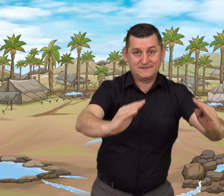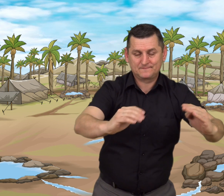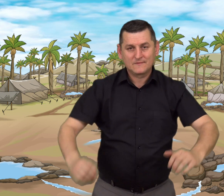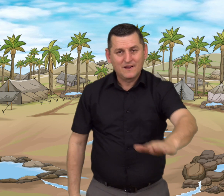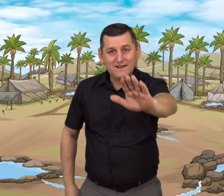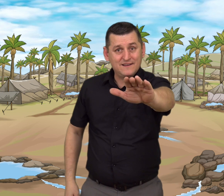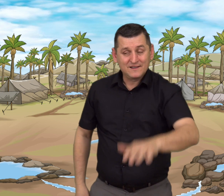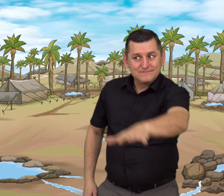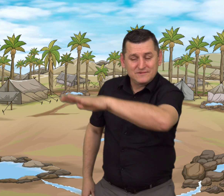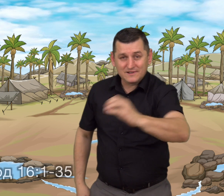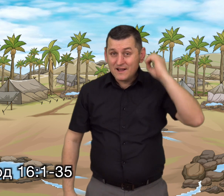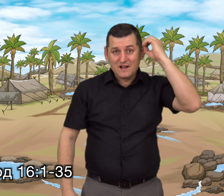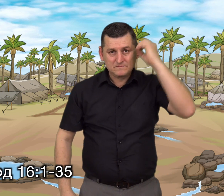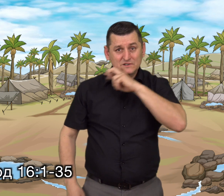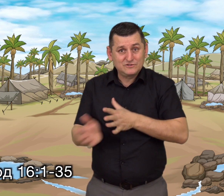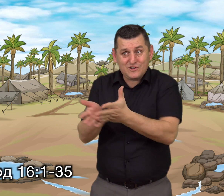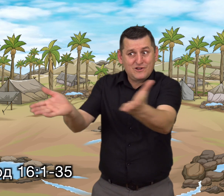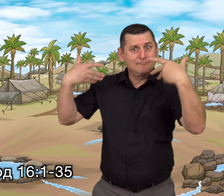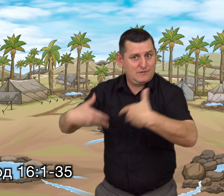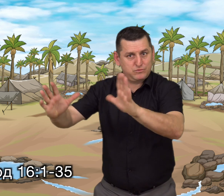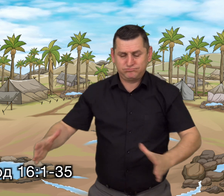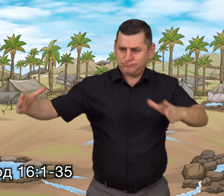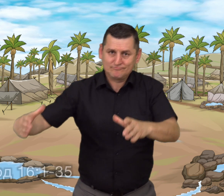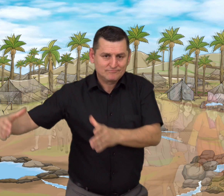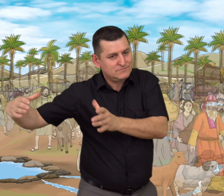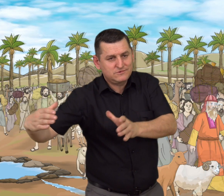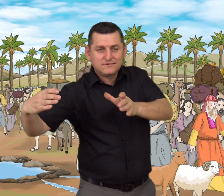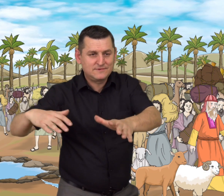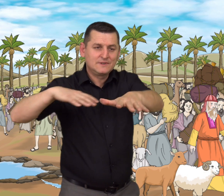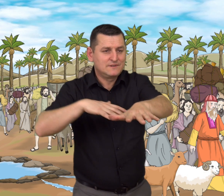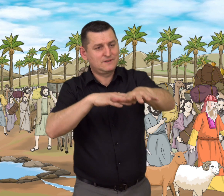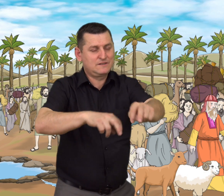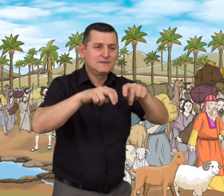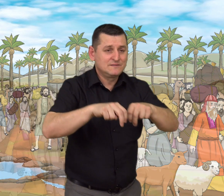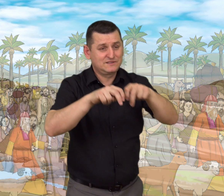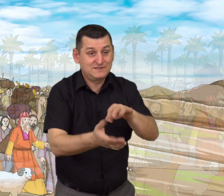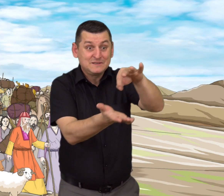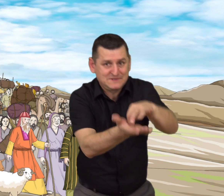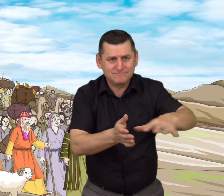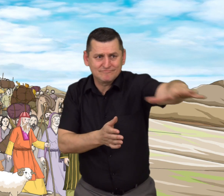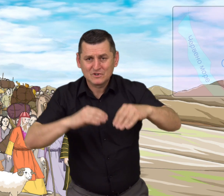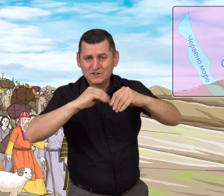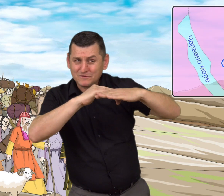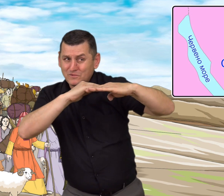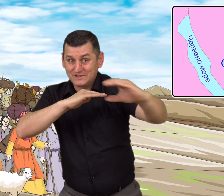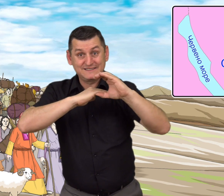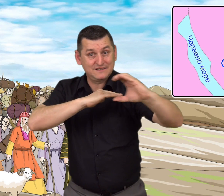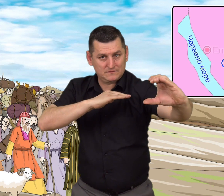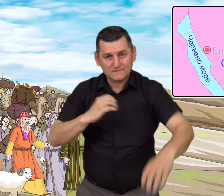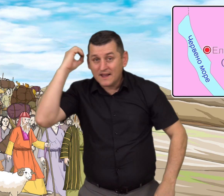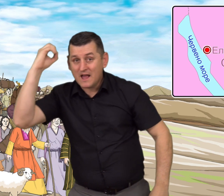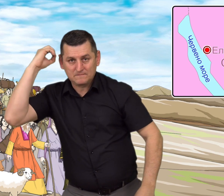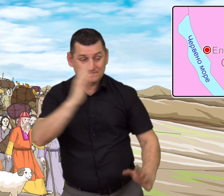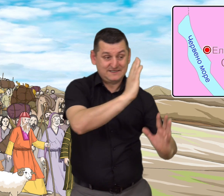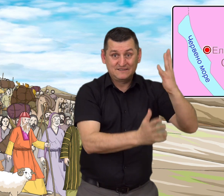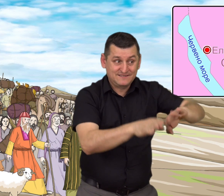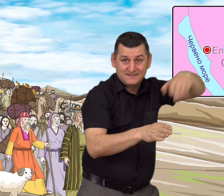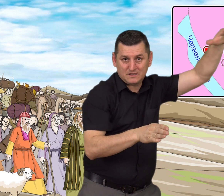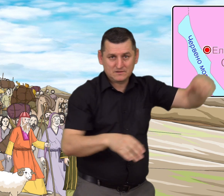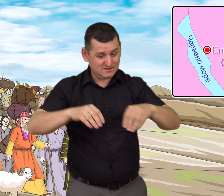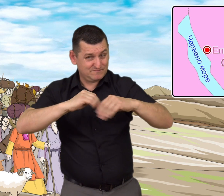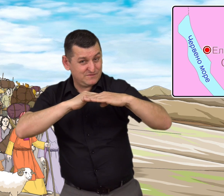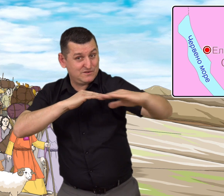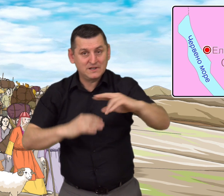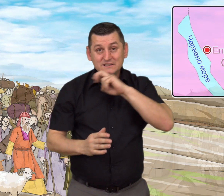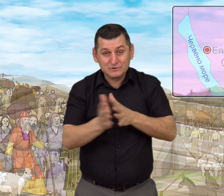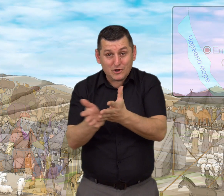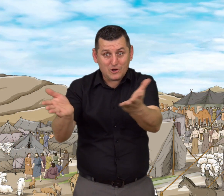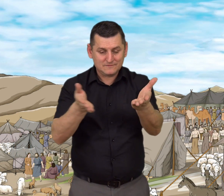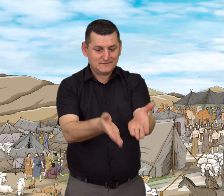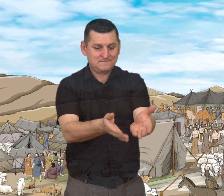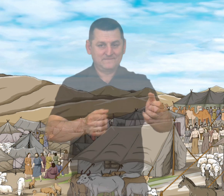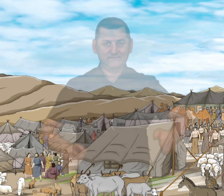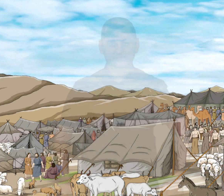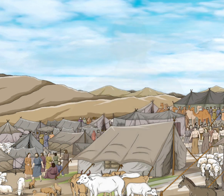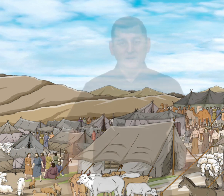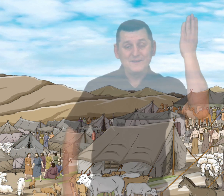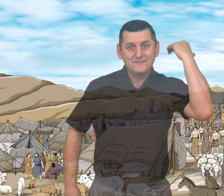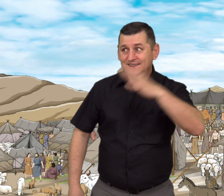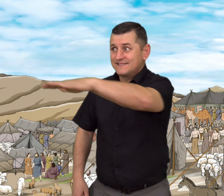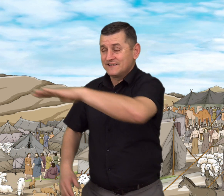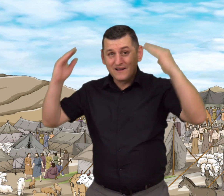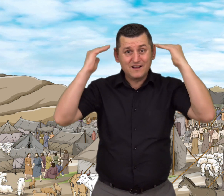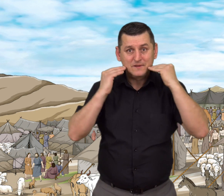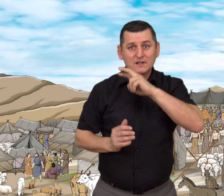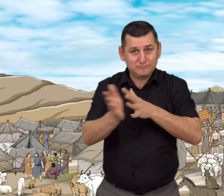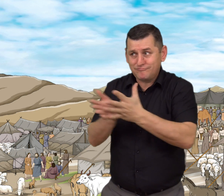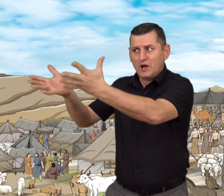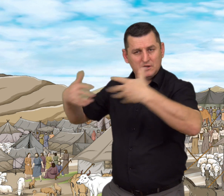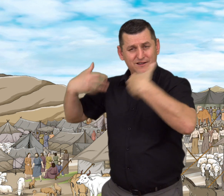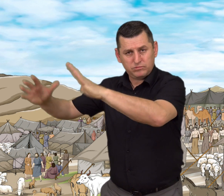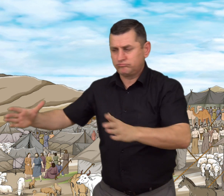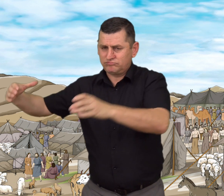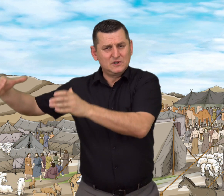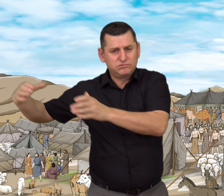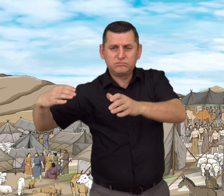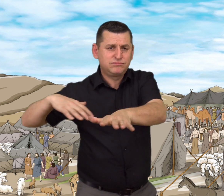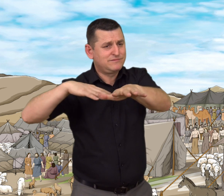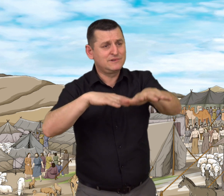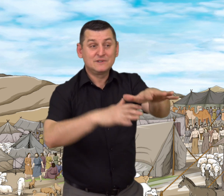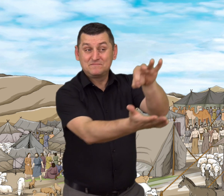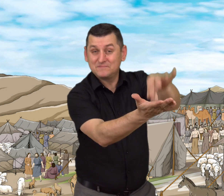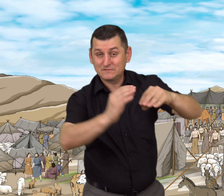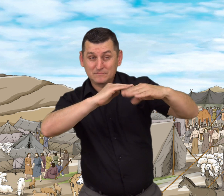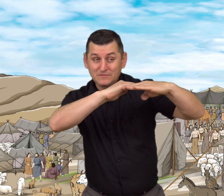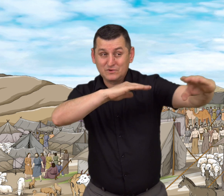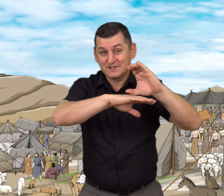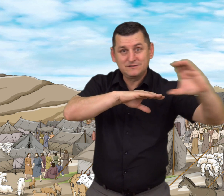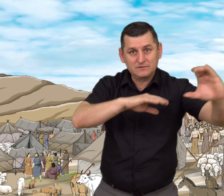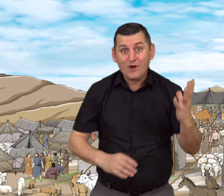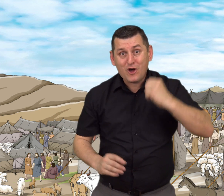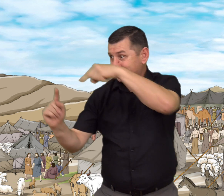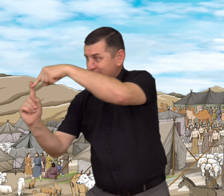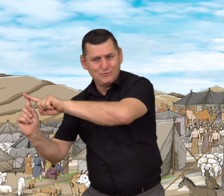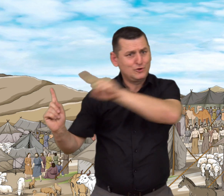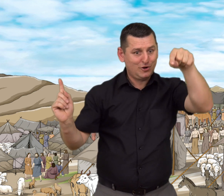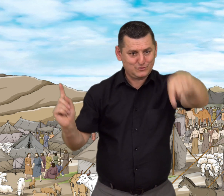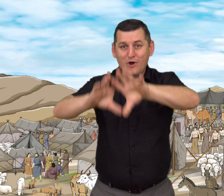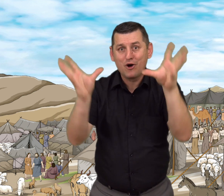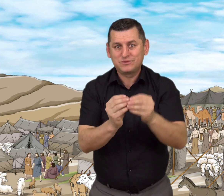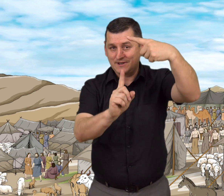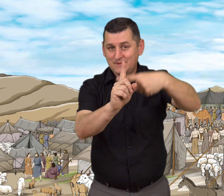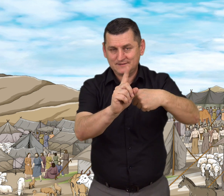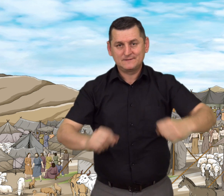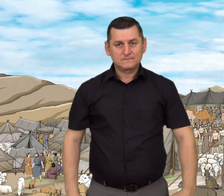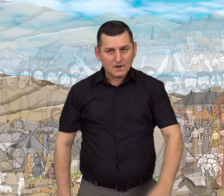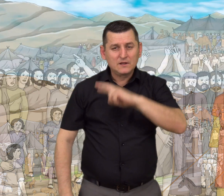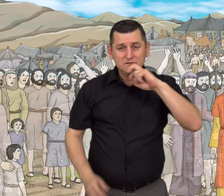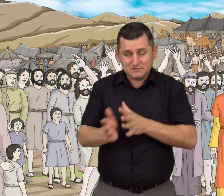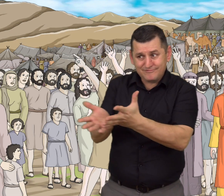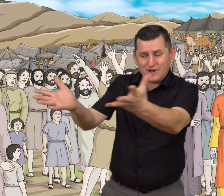On the fifteenth day of the second month after they had left the land of Egypt, the whole congregation of Israel set out from Elim and came to the Desert of Sin, which is between Elim and Sinai.